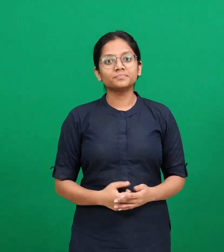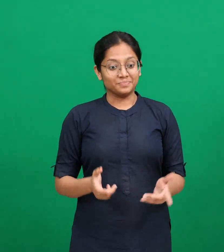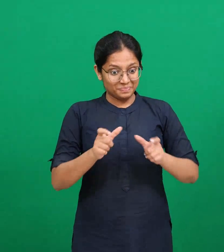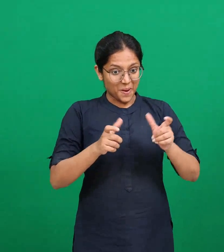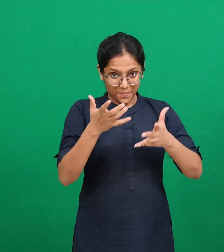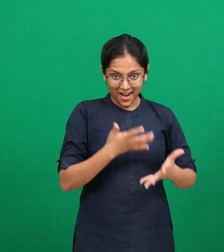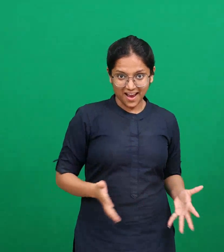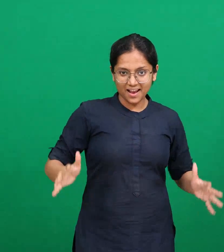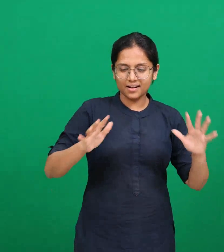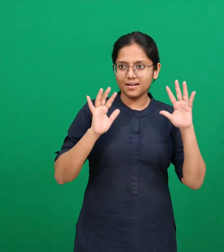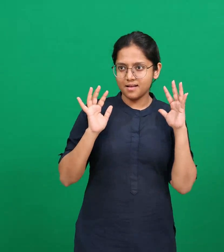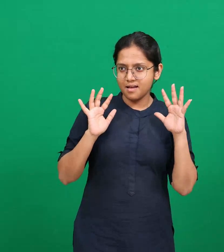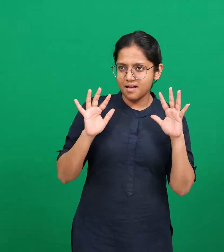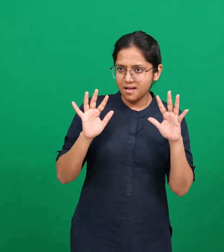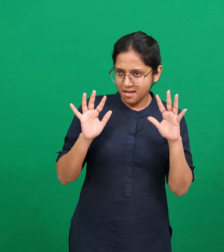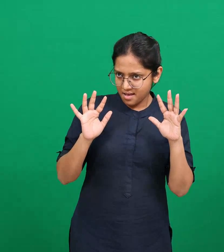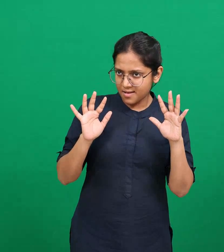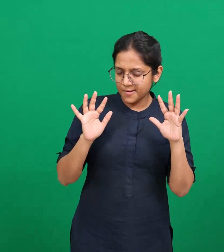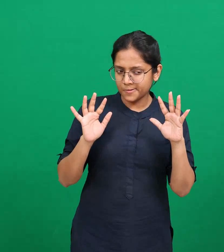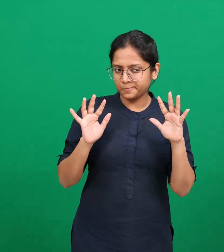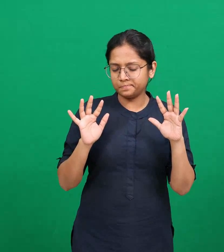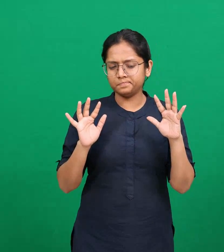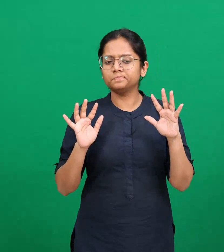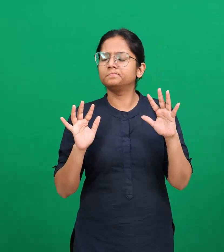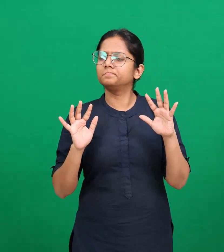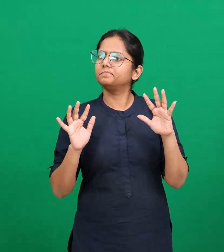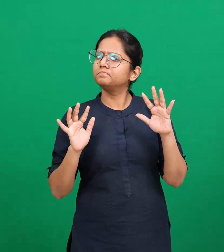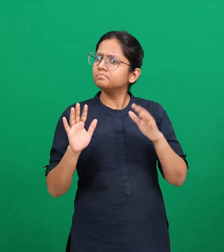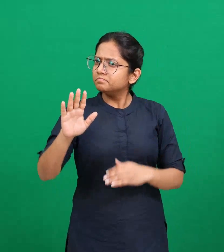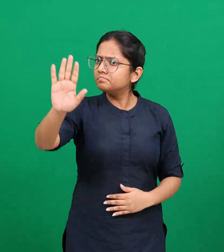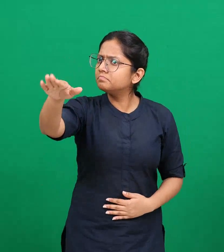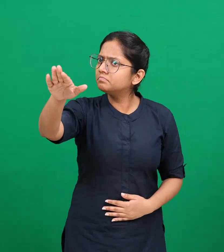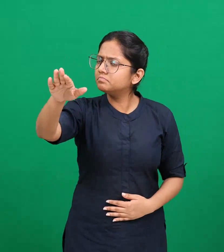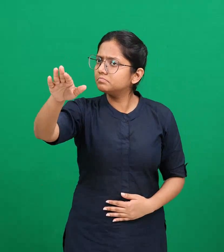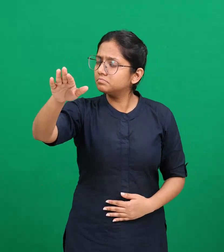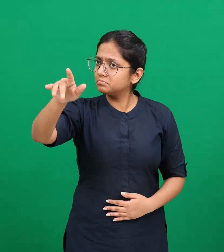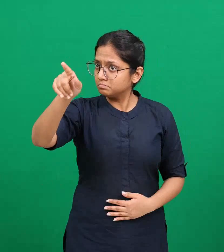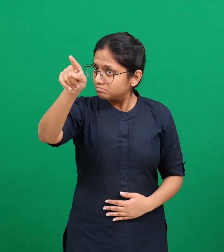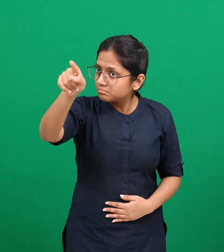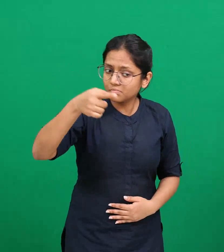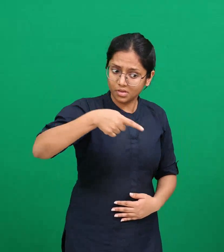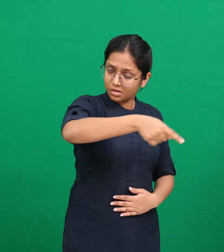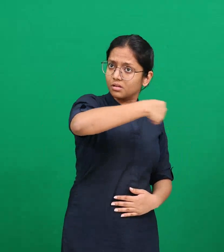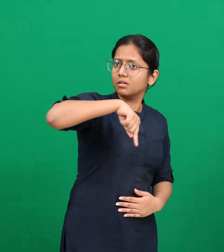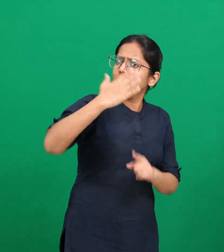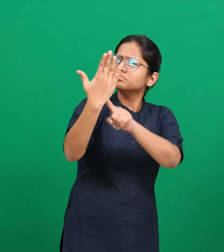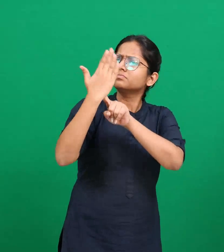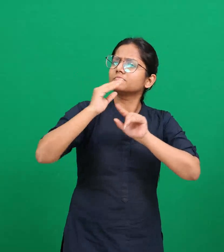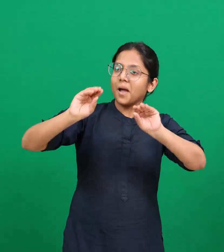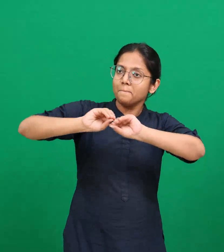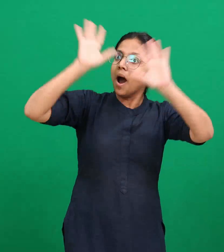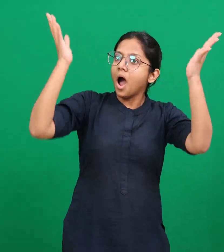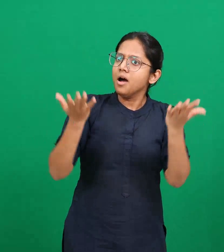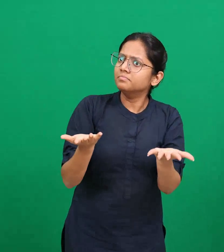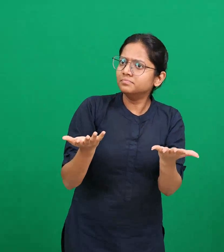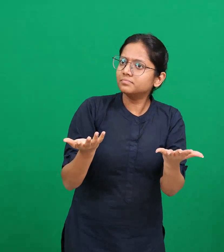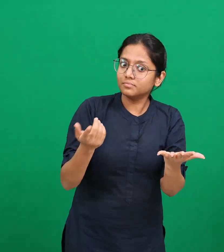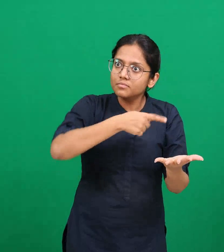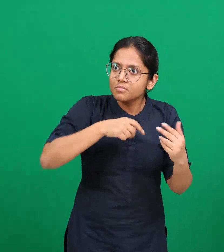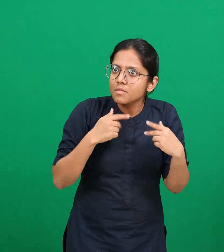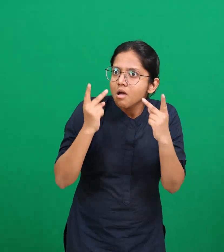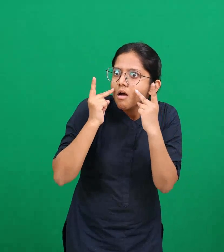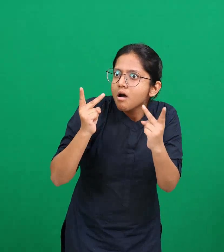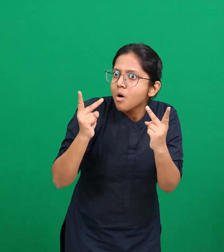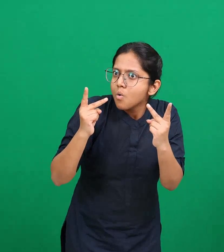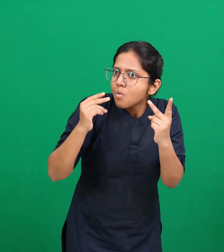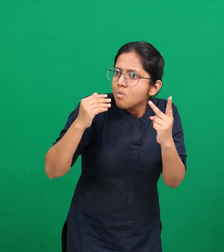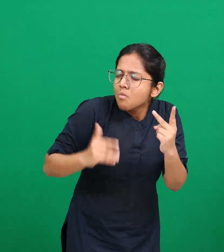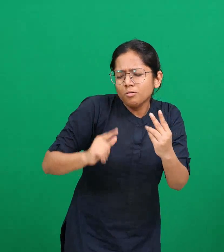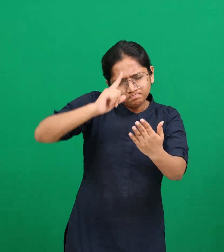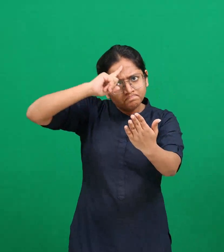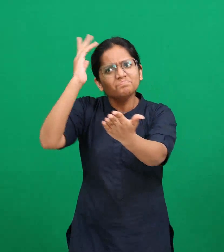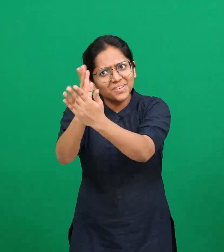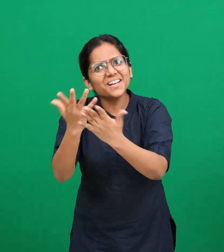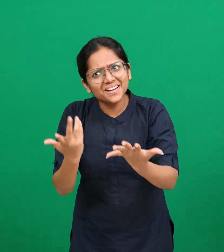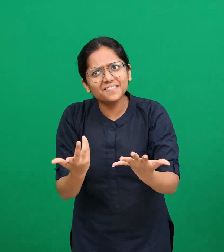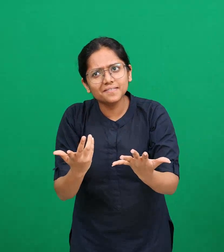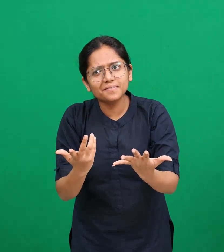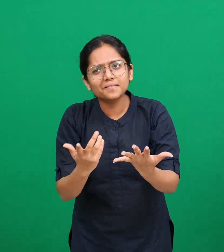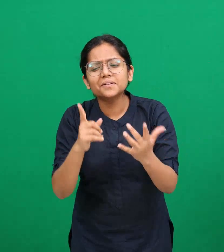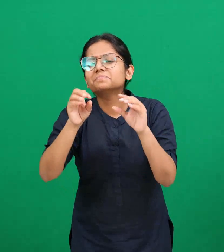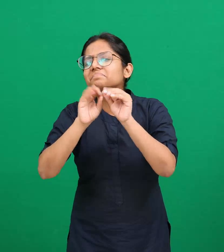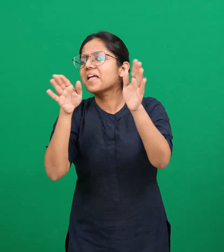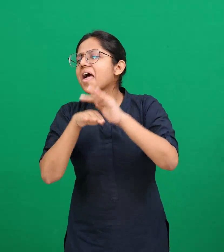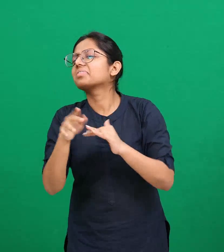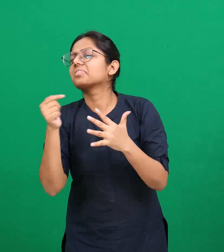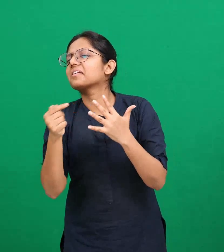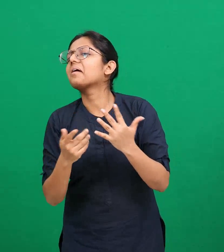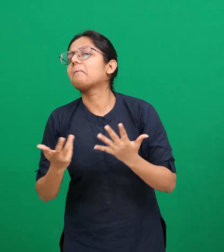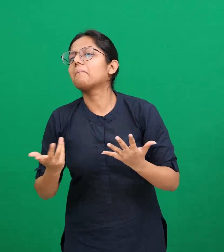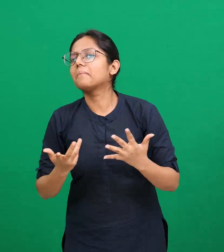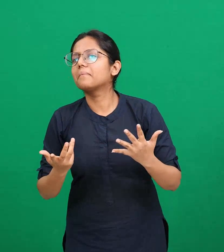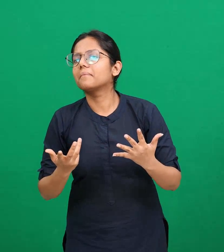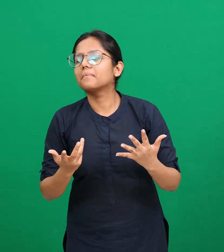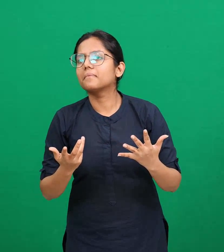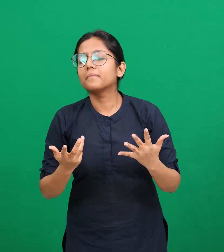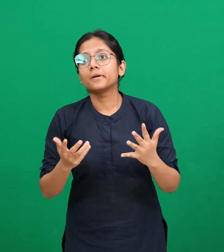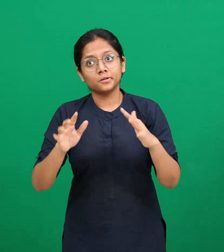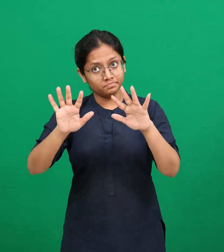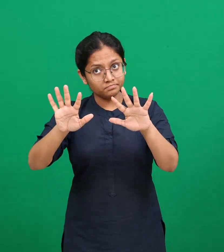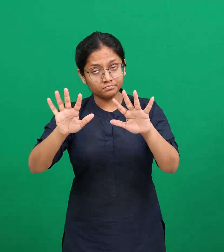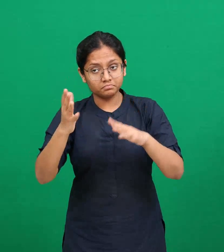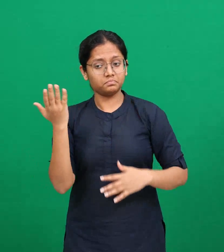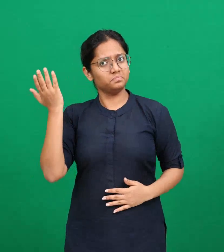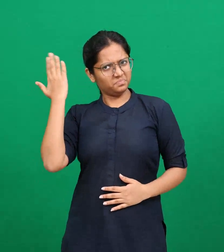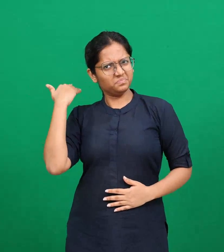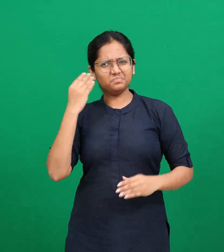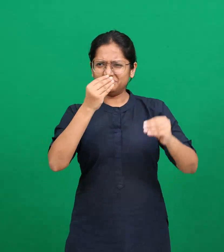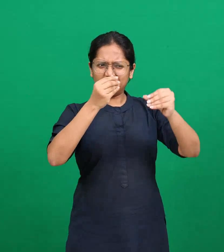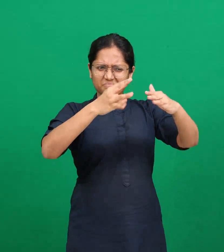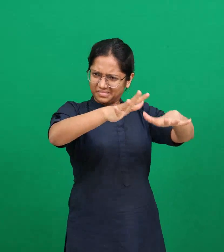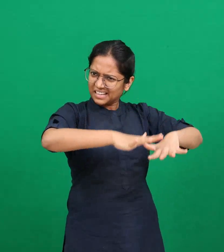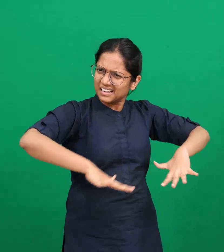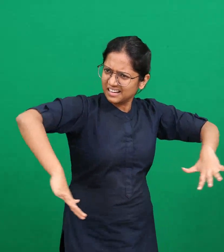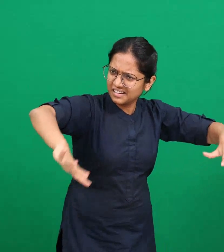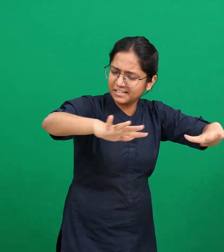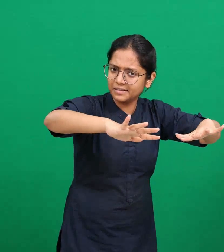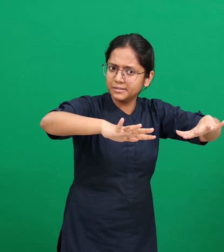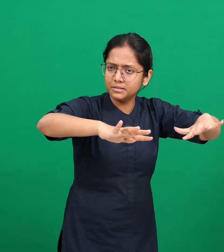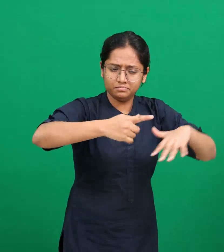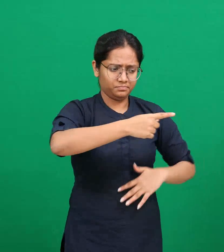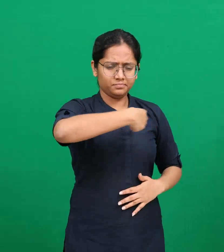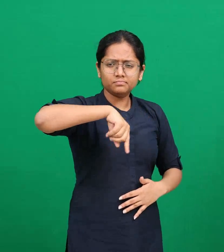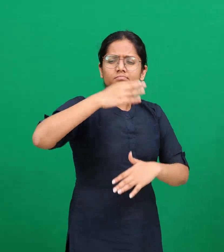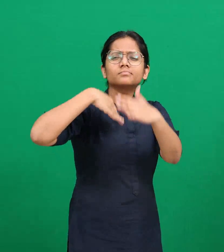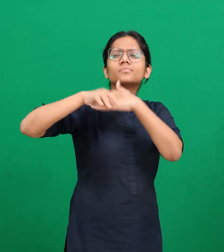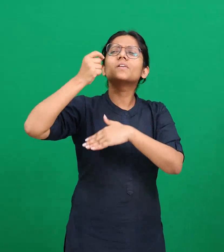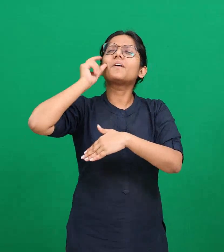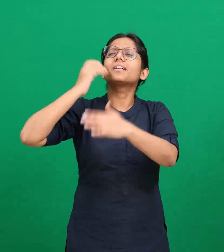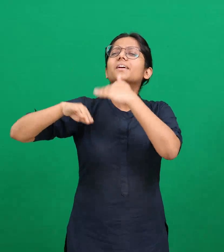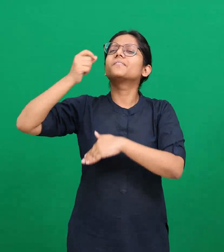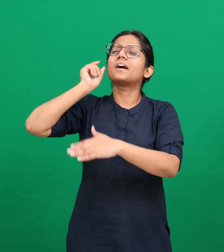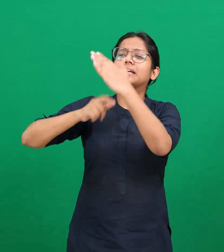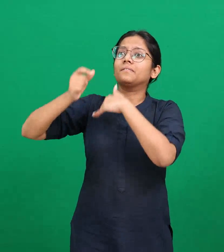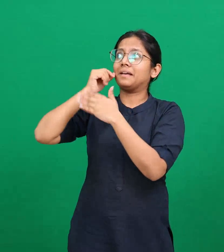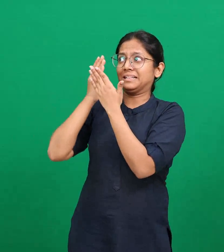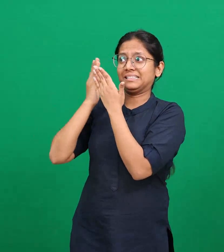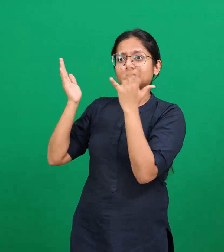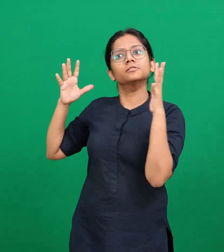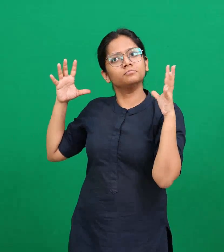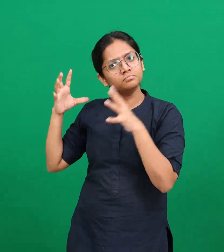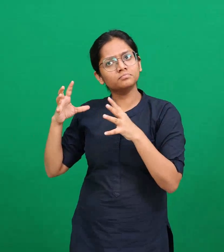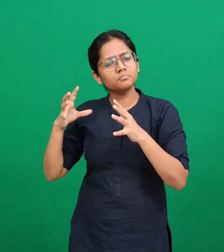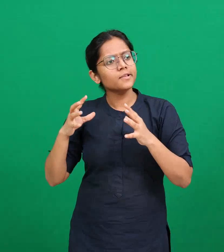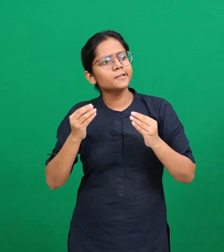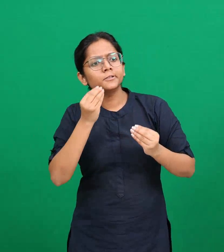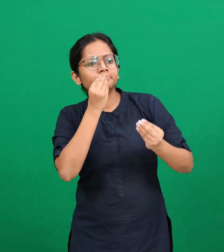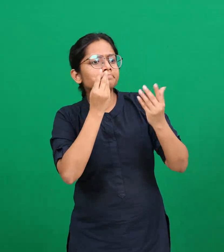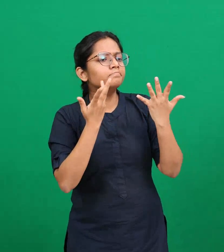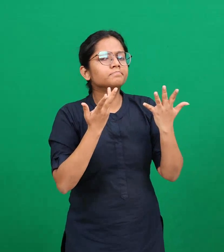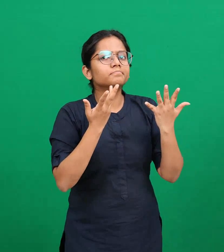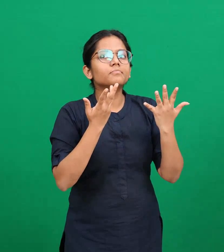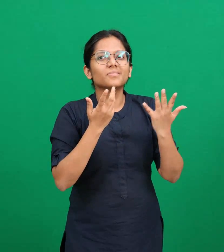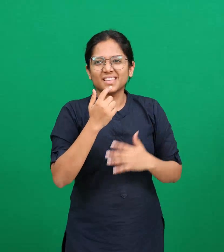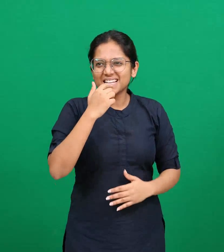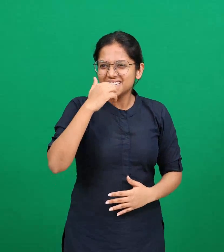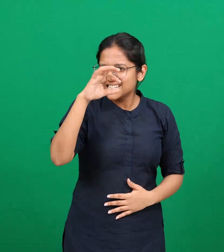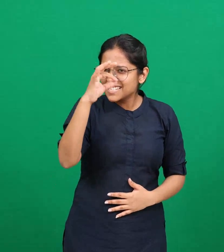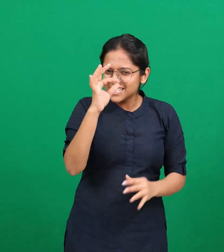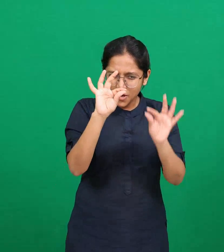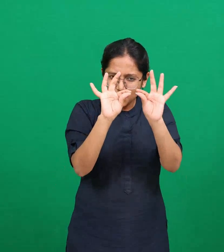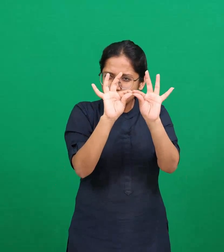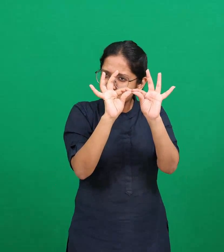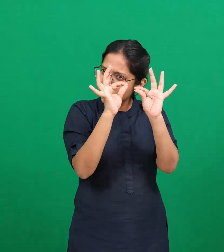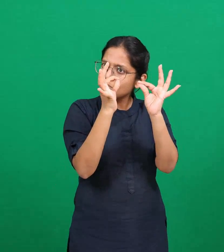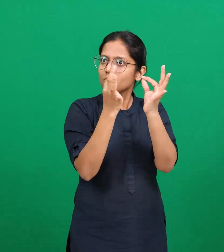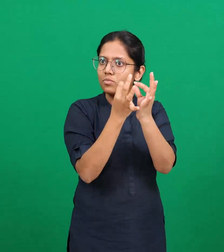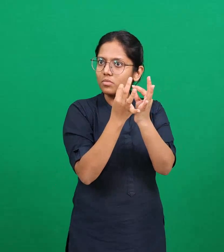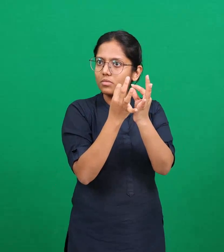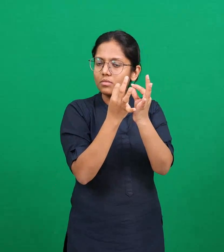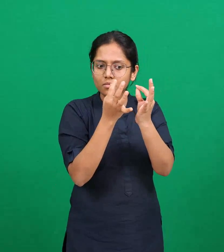So they asked Him, "What sign then will You perform, so that we may see it and believe You? What will You do?